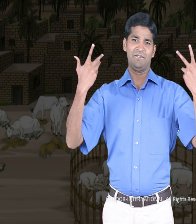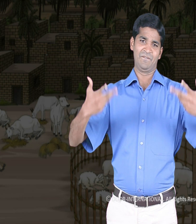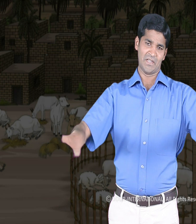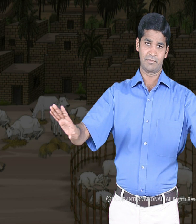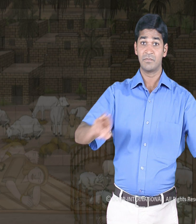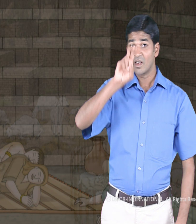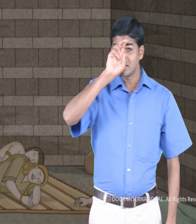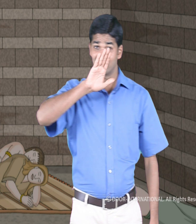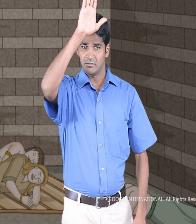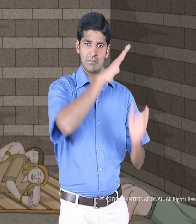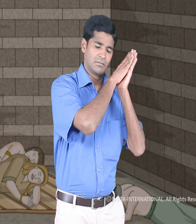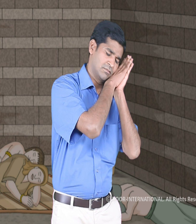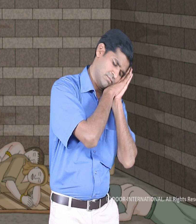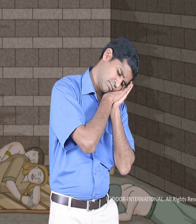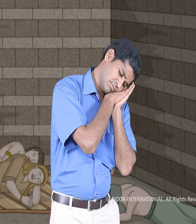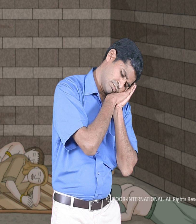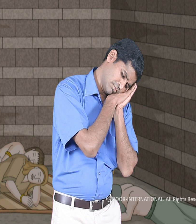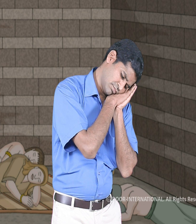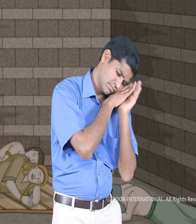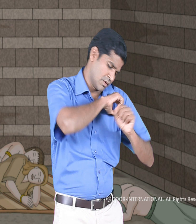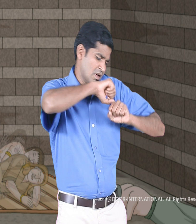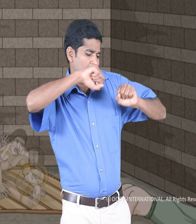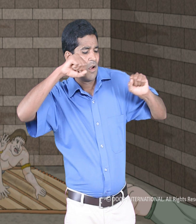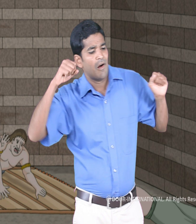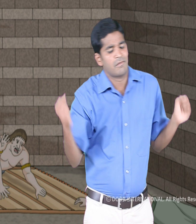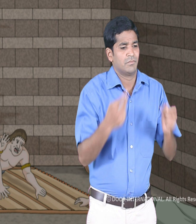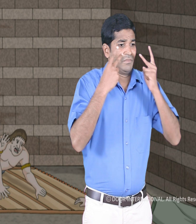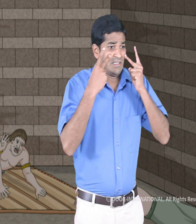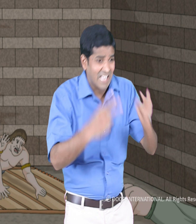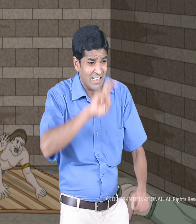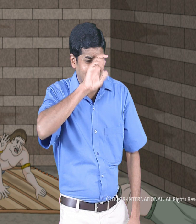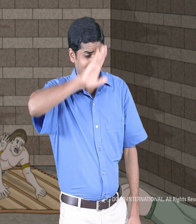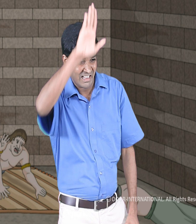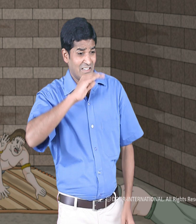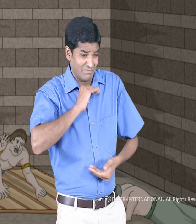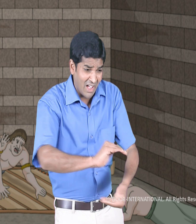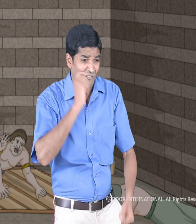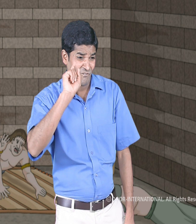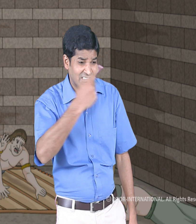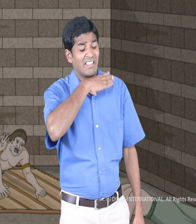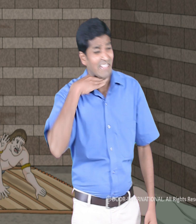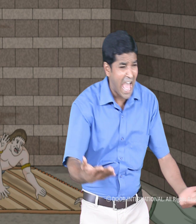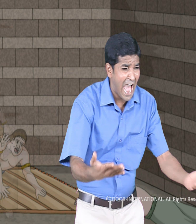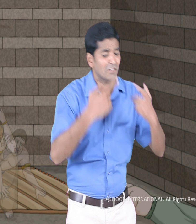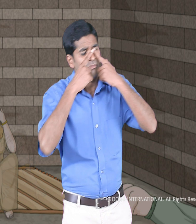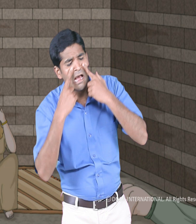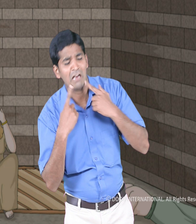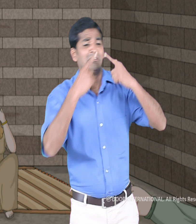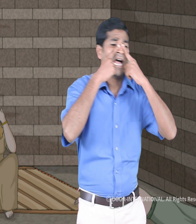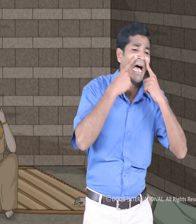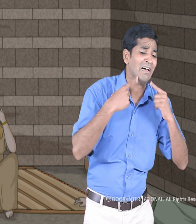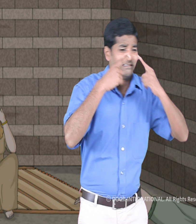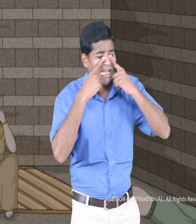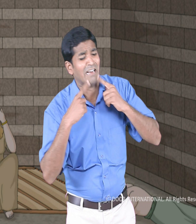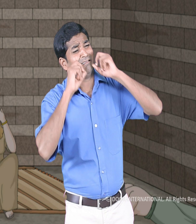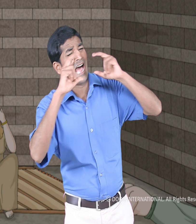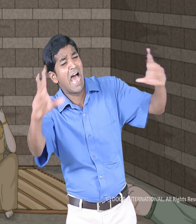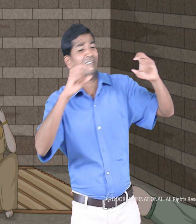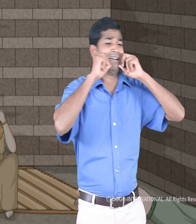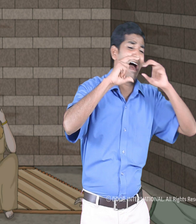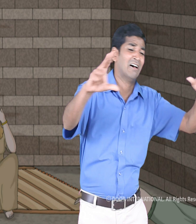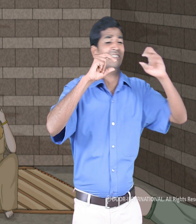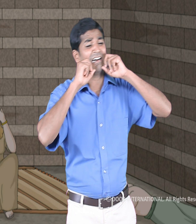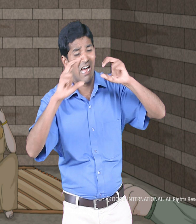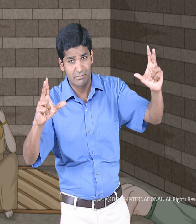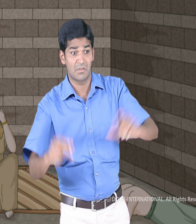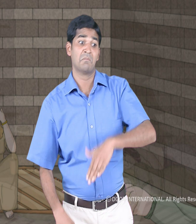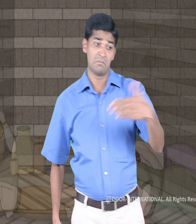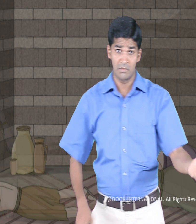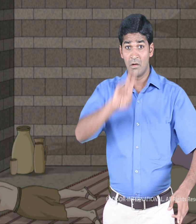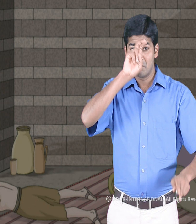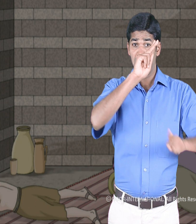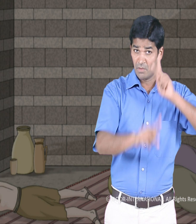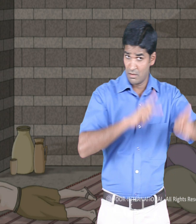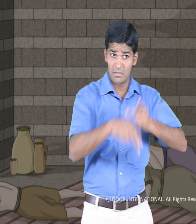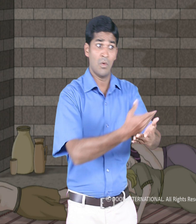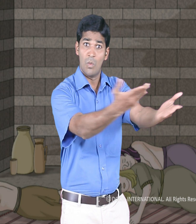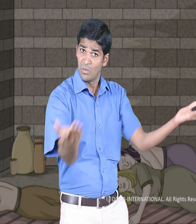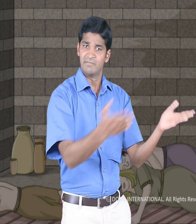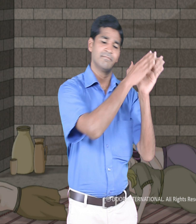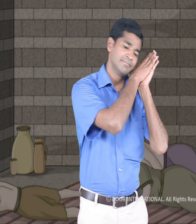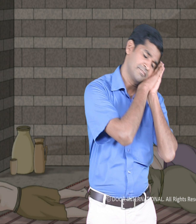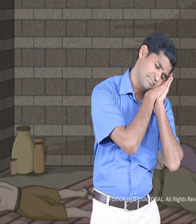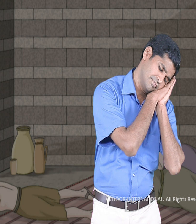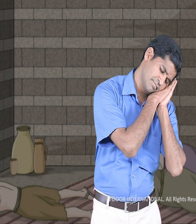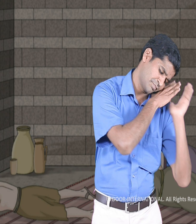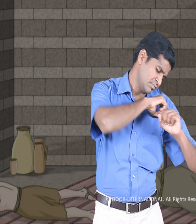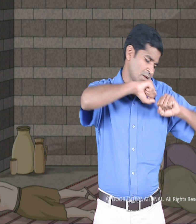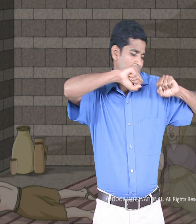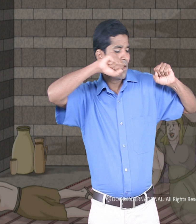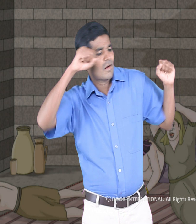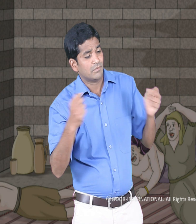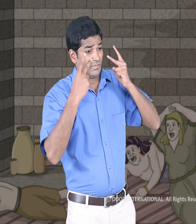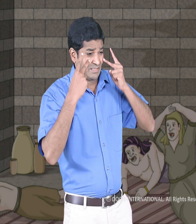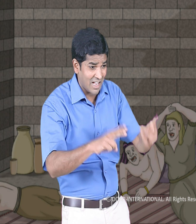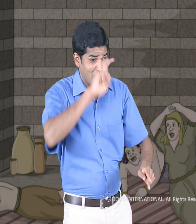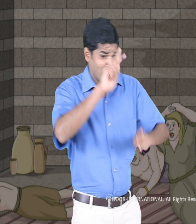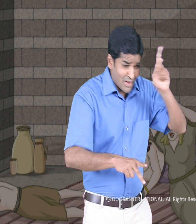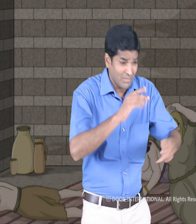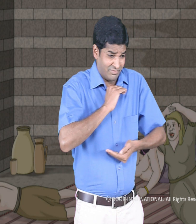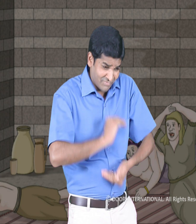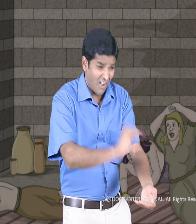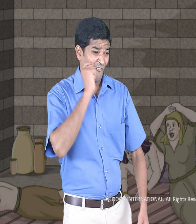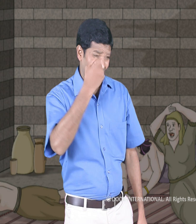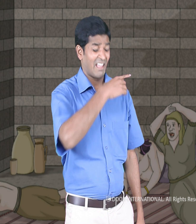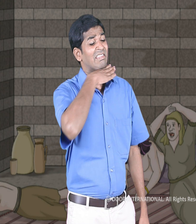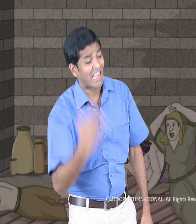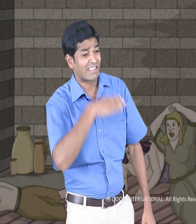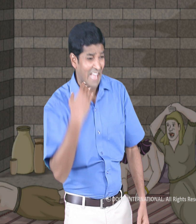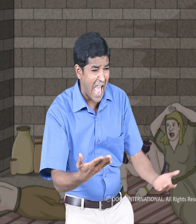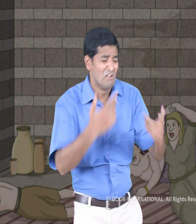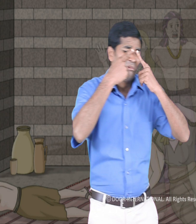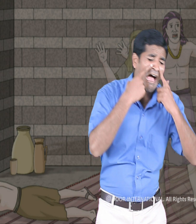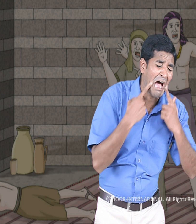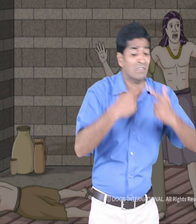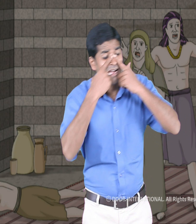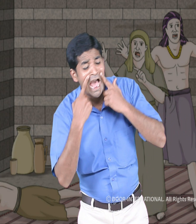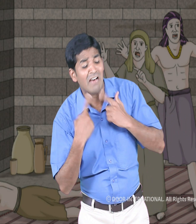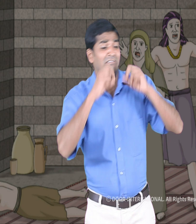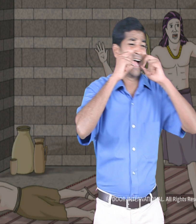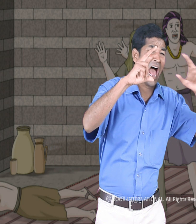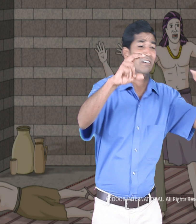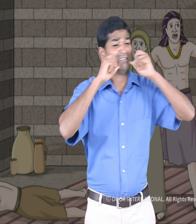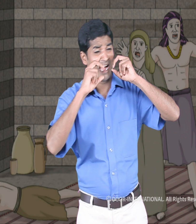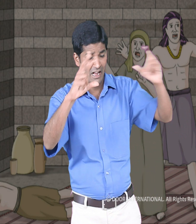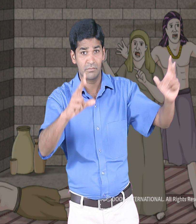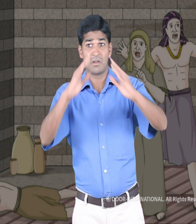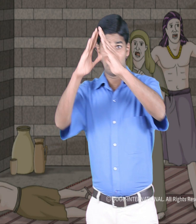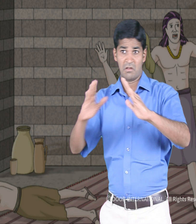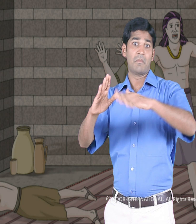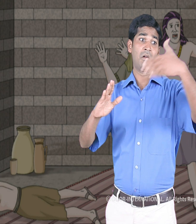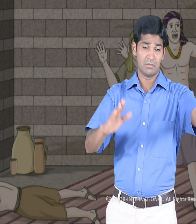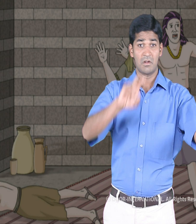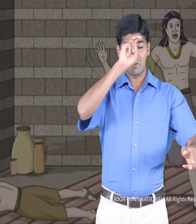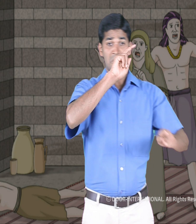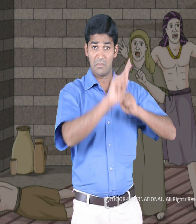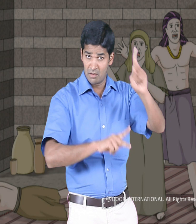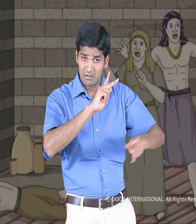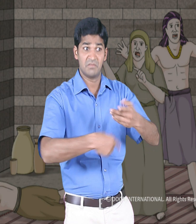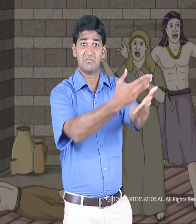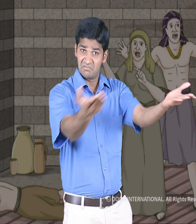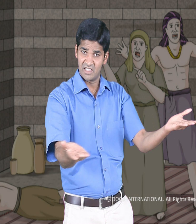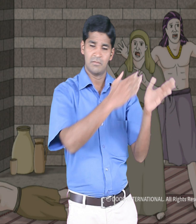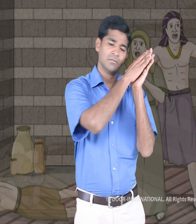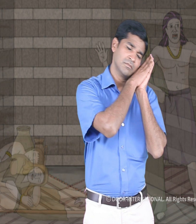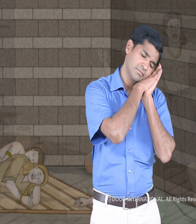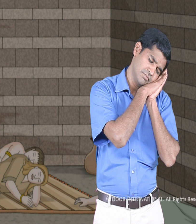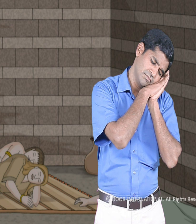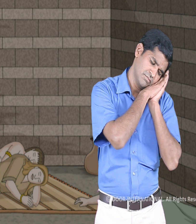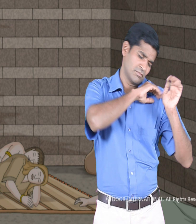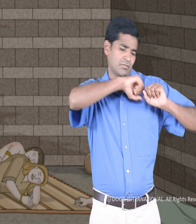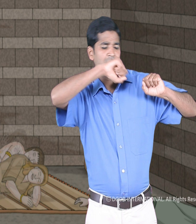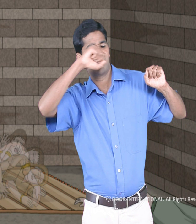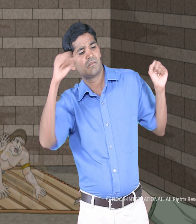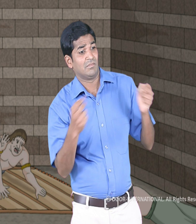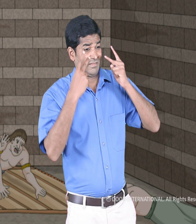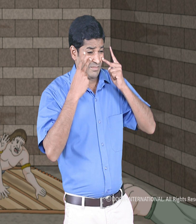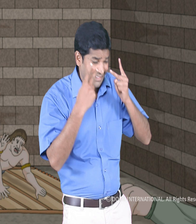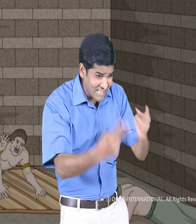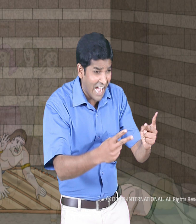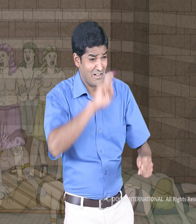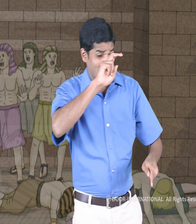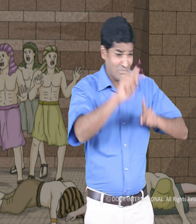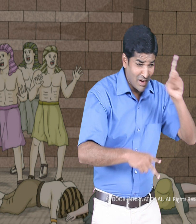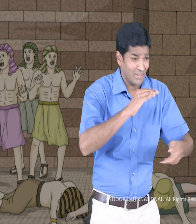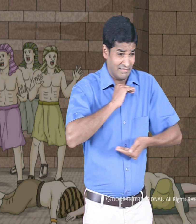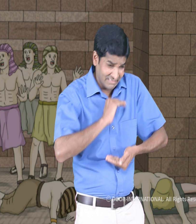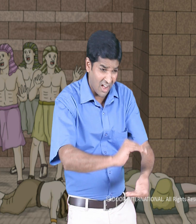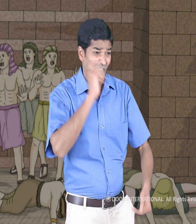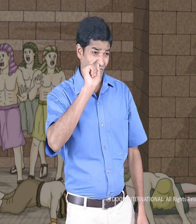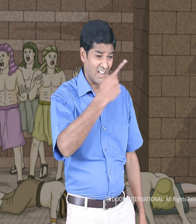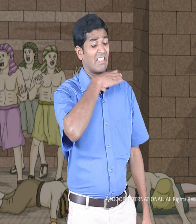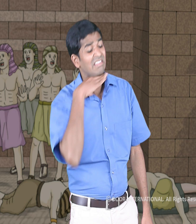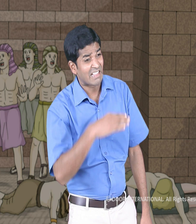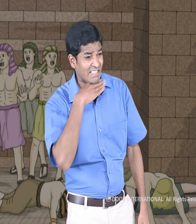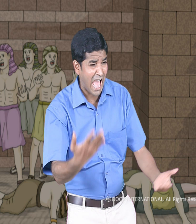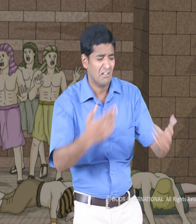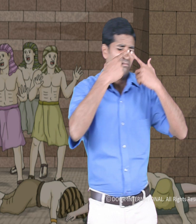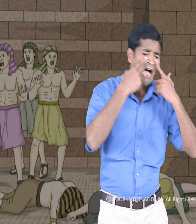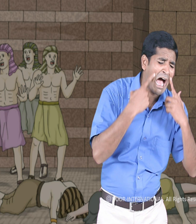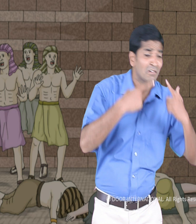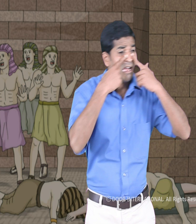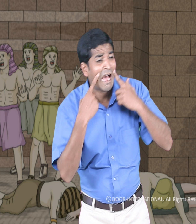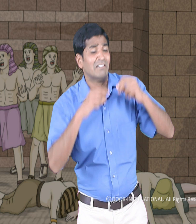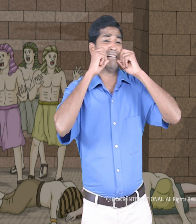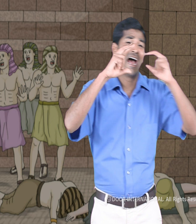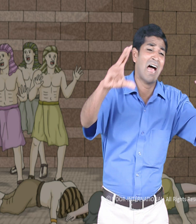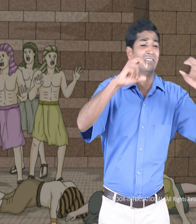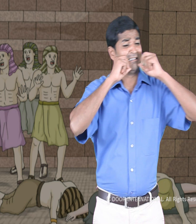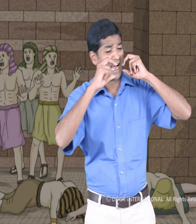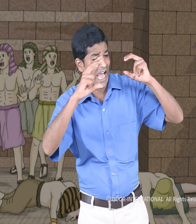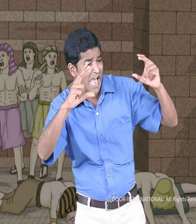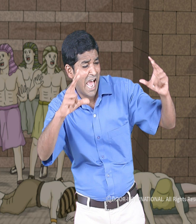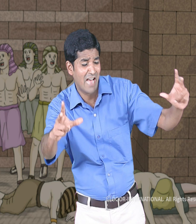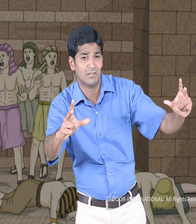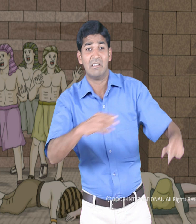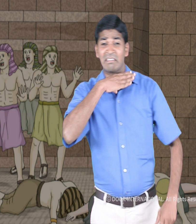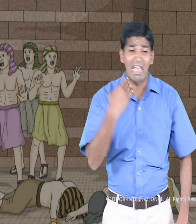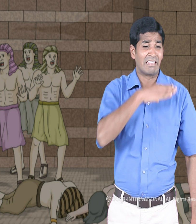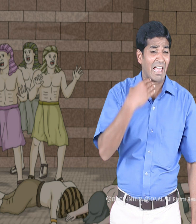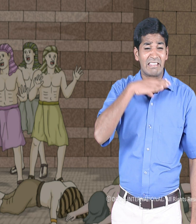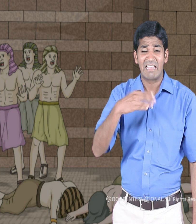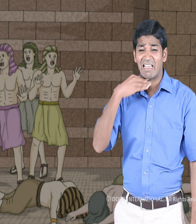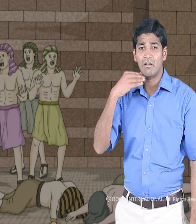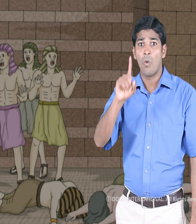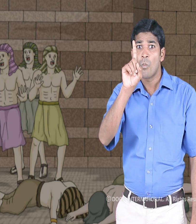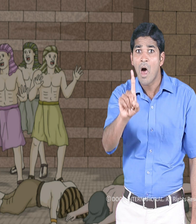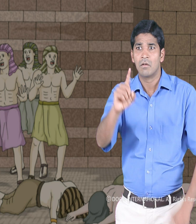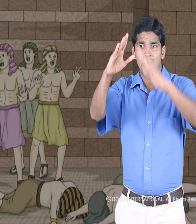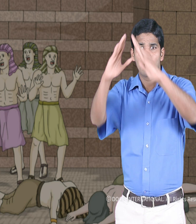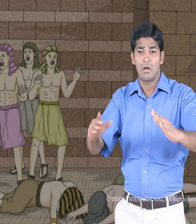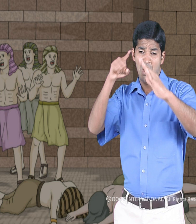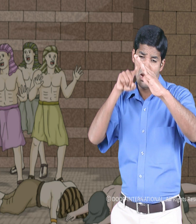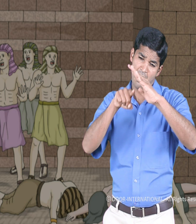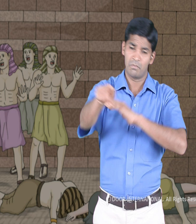During the night Pharaoh got up—he and all his officials and all the Egyptians—and there was loud wailing in Egypt;